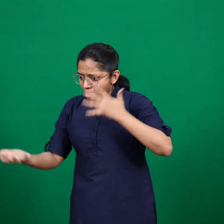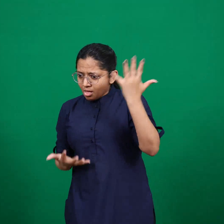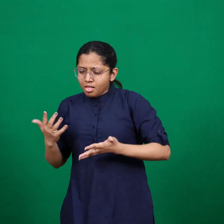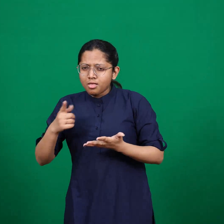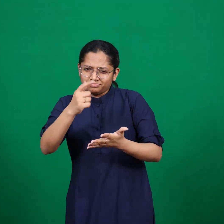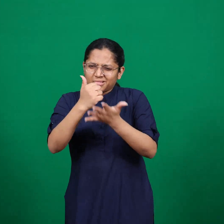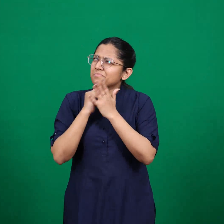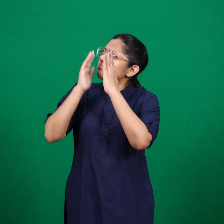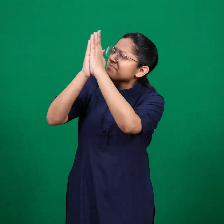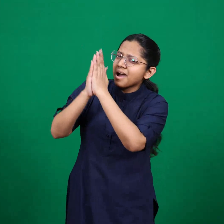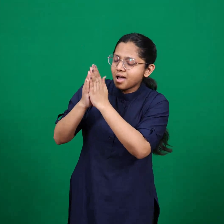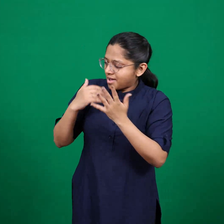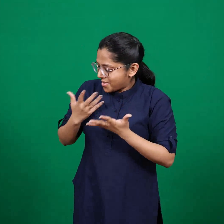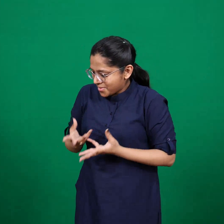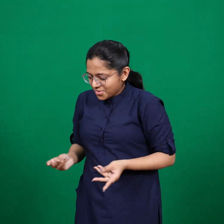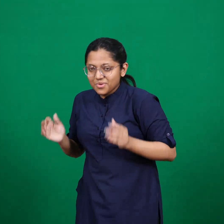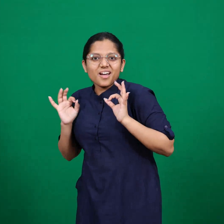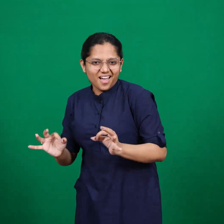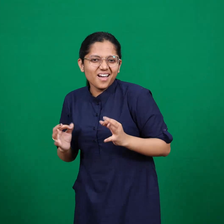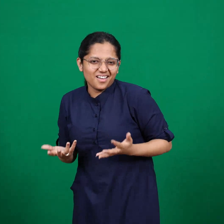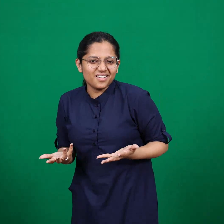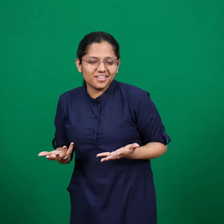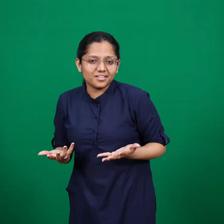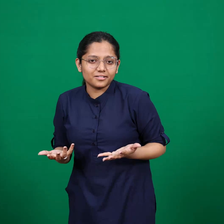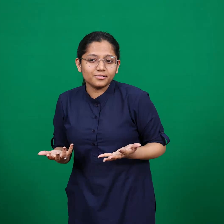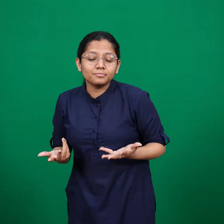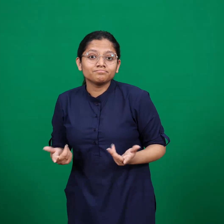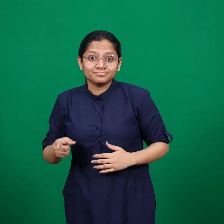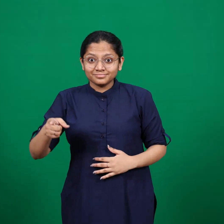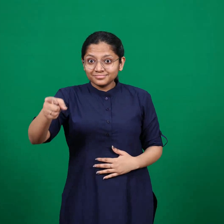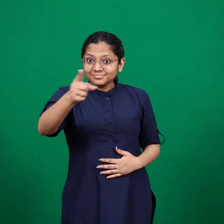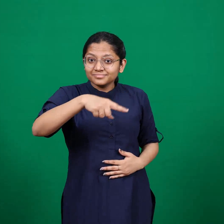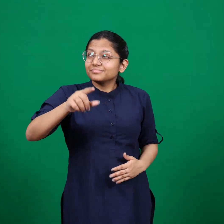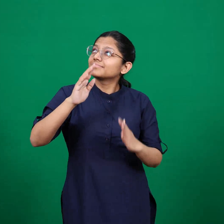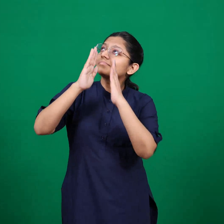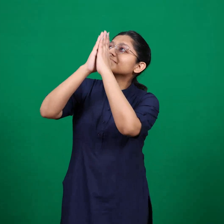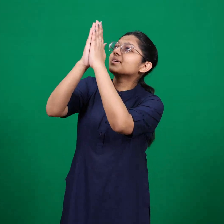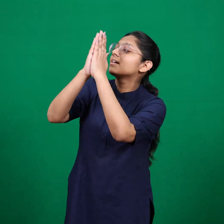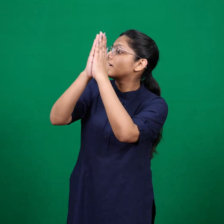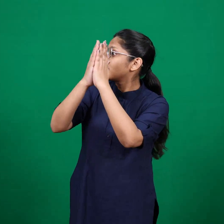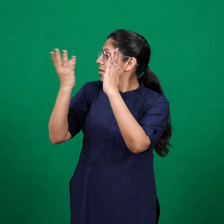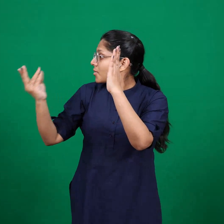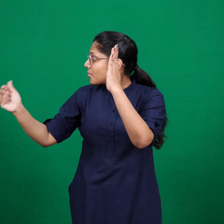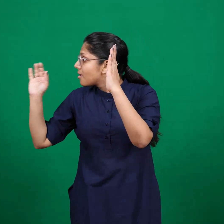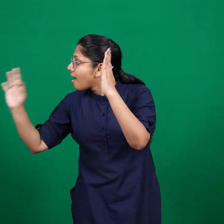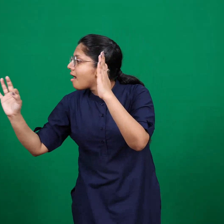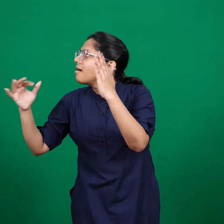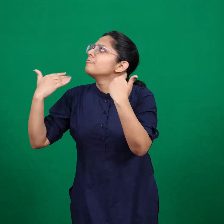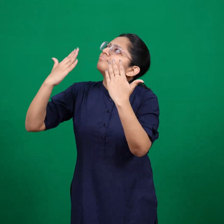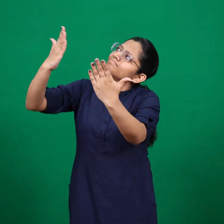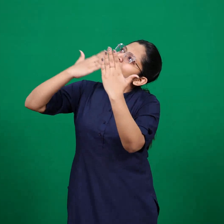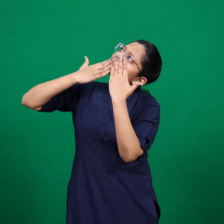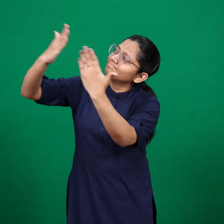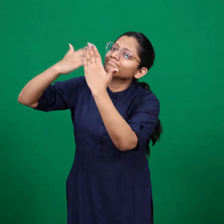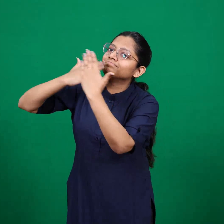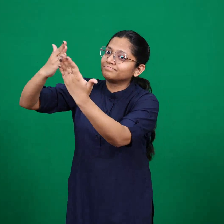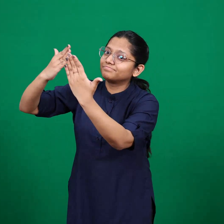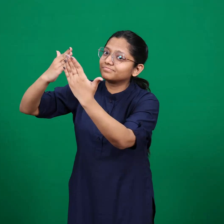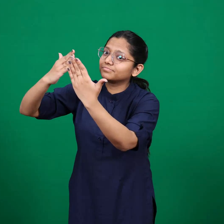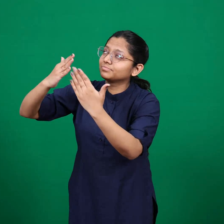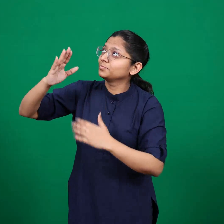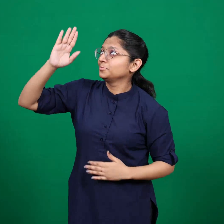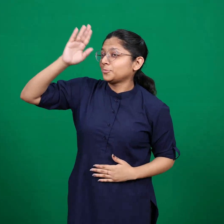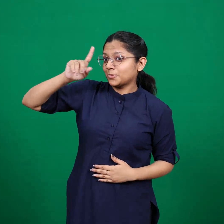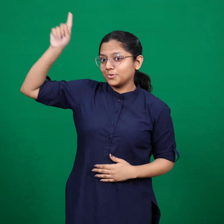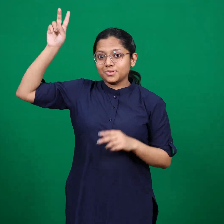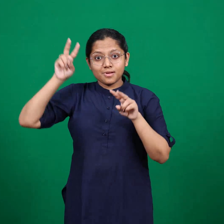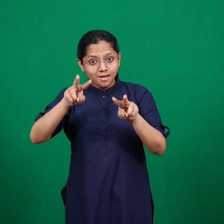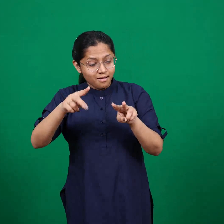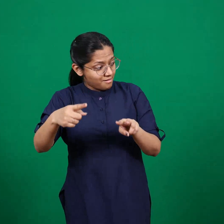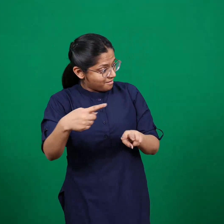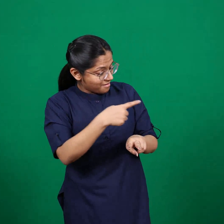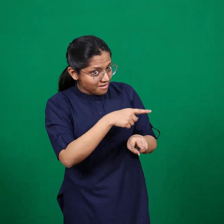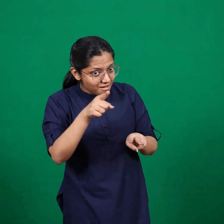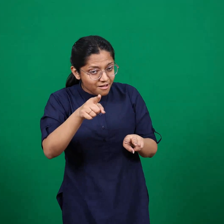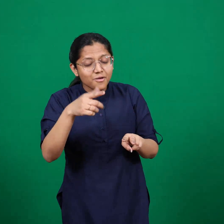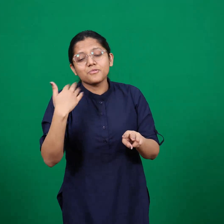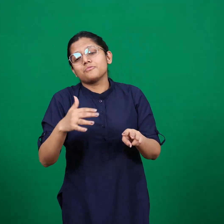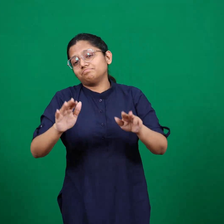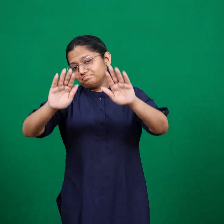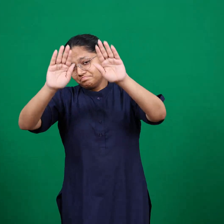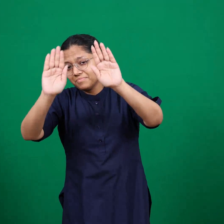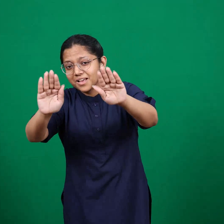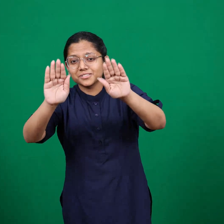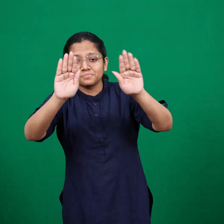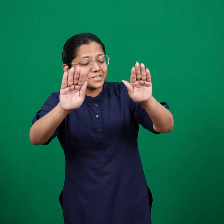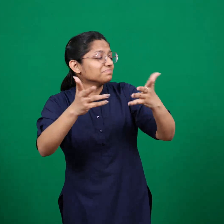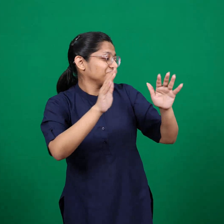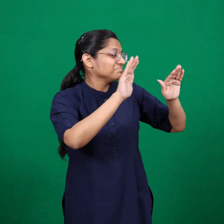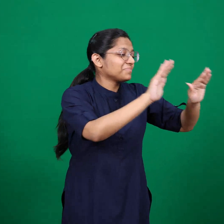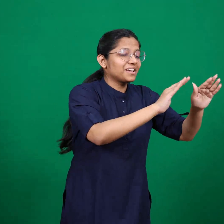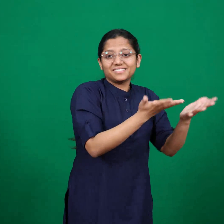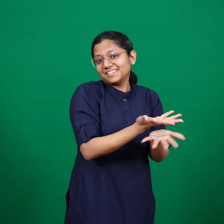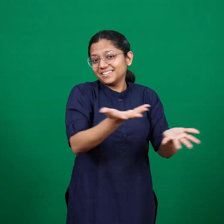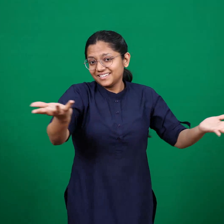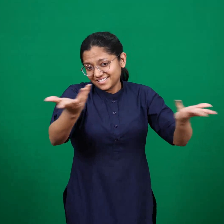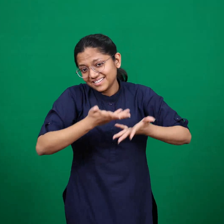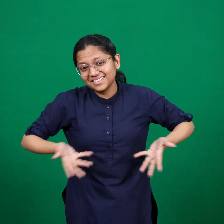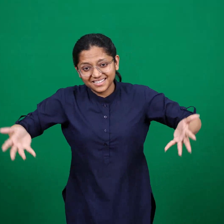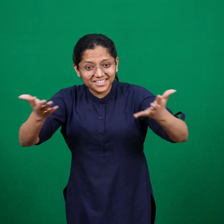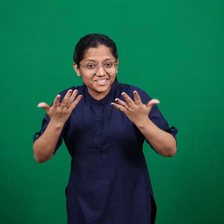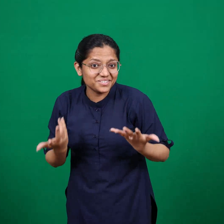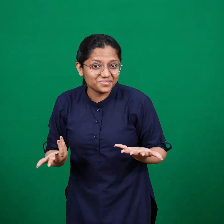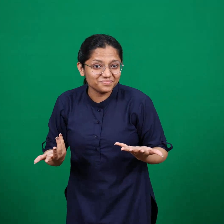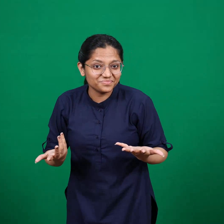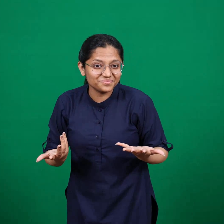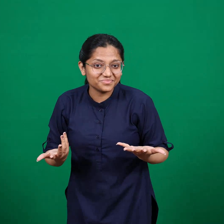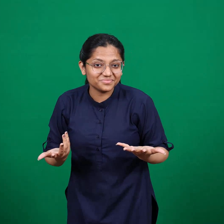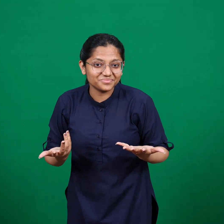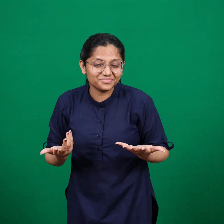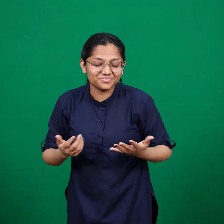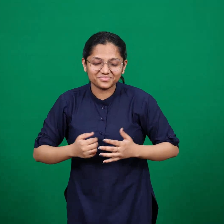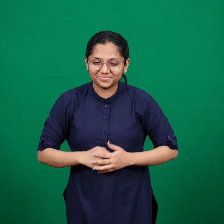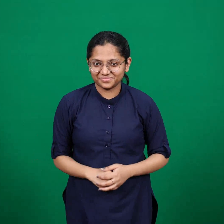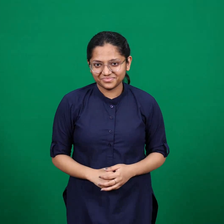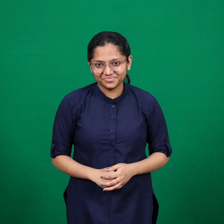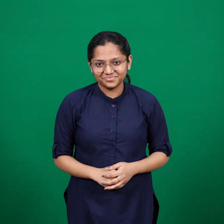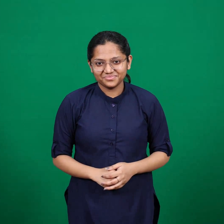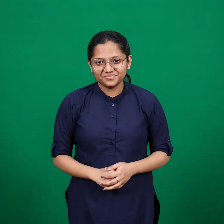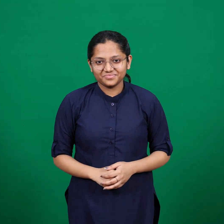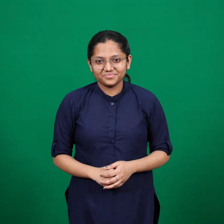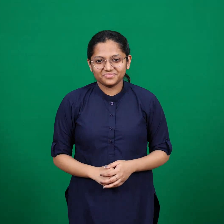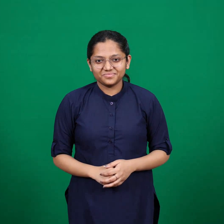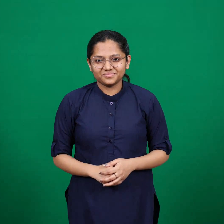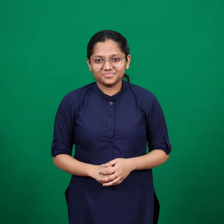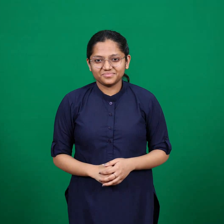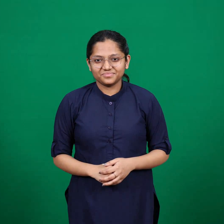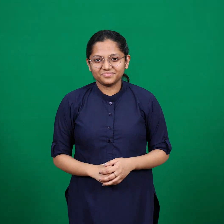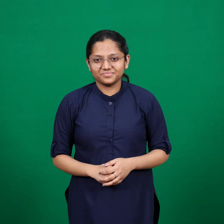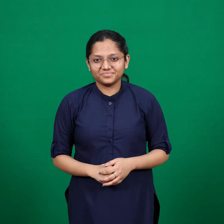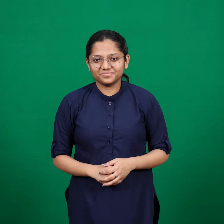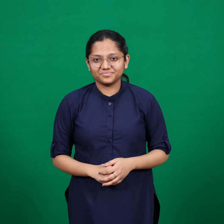Then many will give thanks on our behalf for the favor shown us in answer to their prayers.